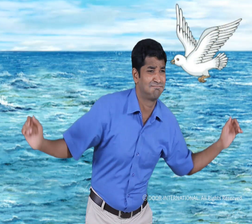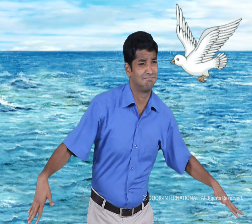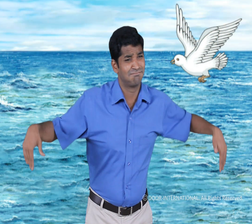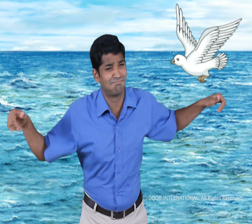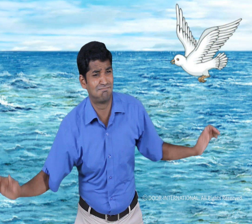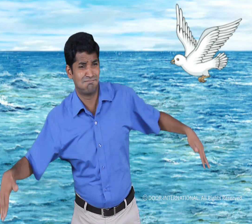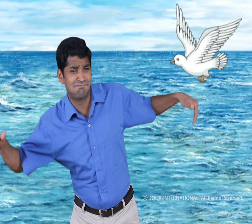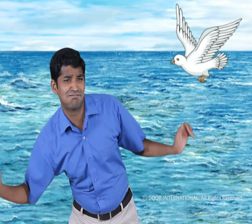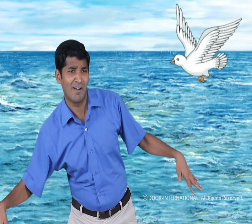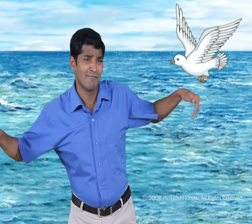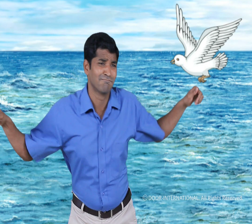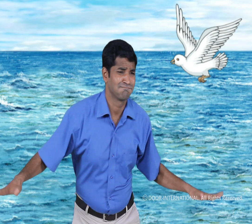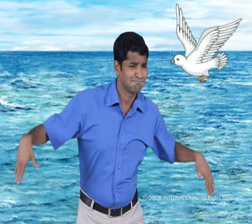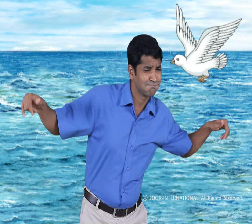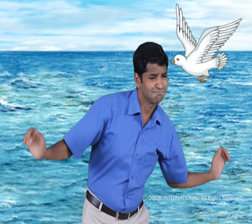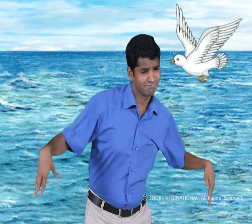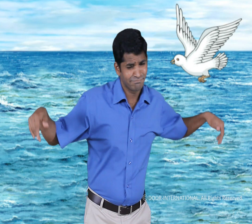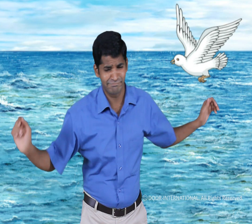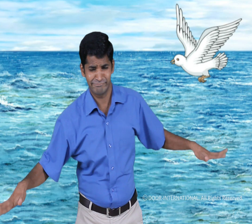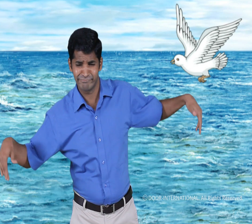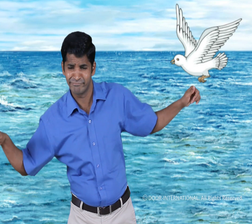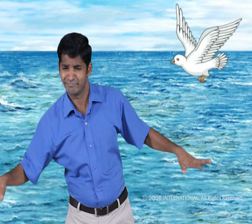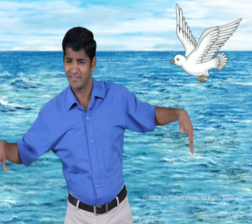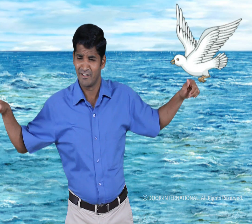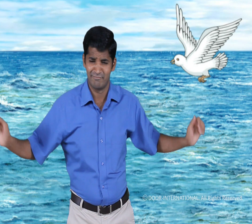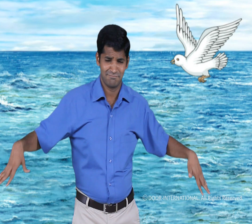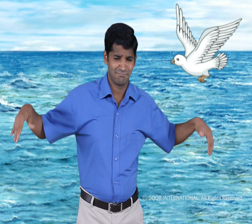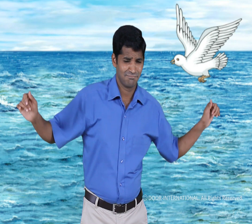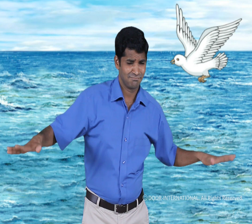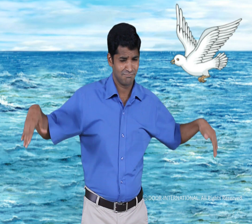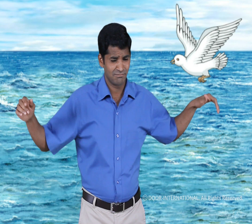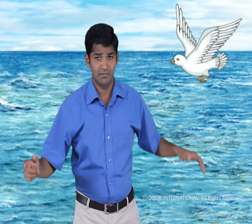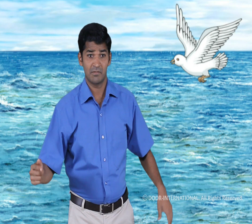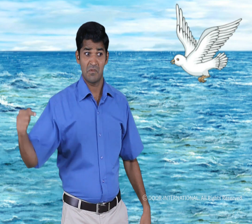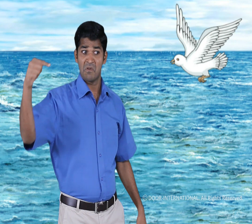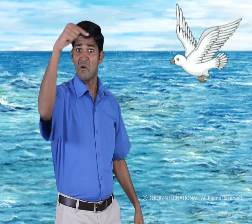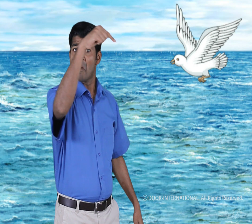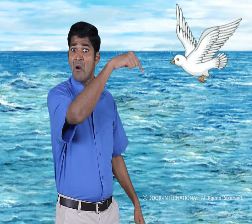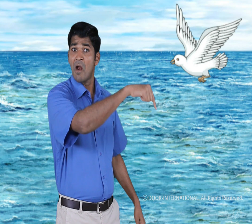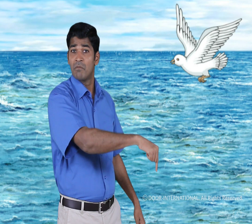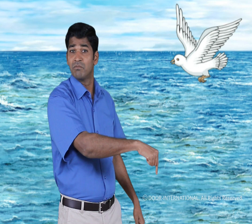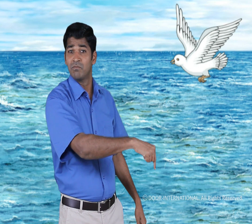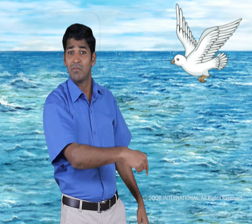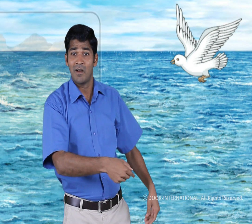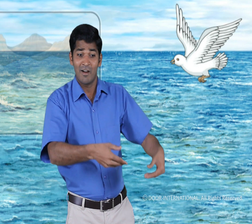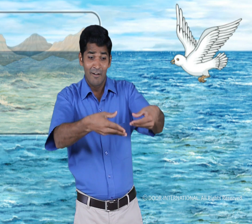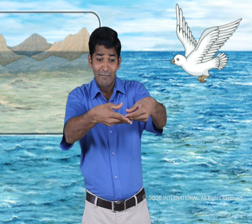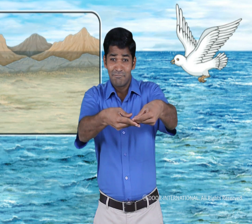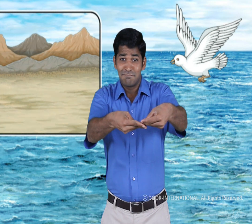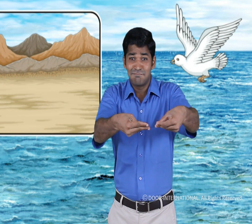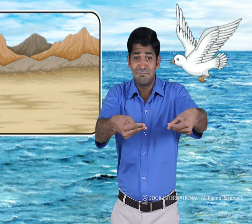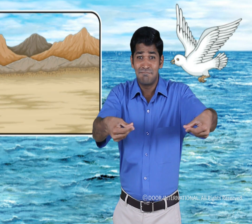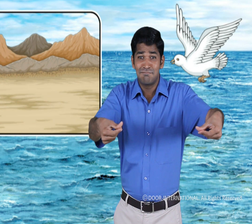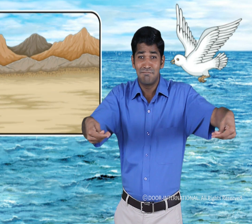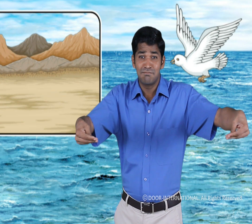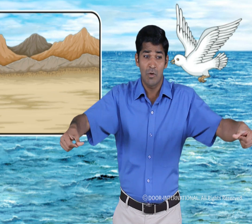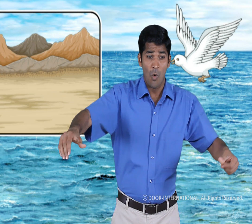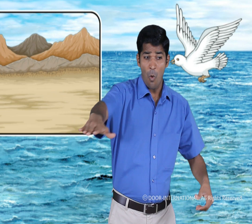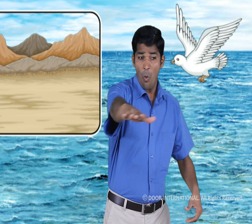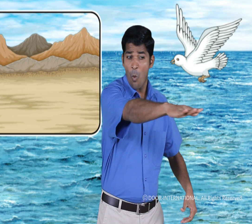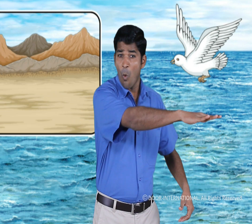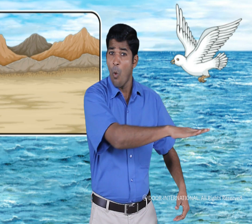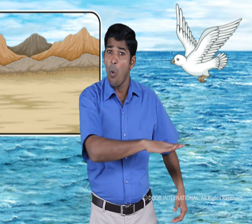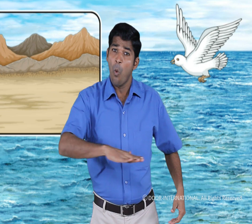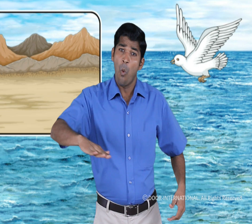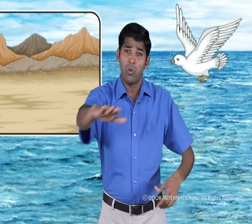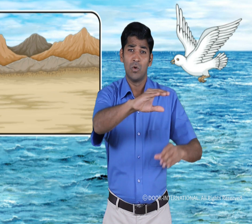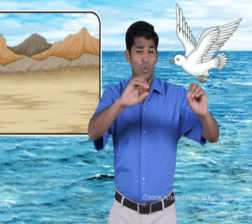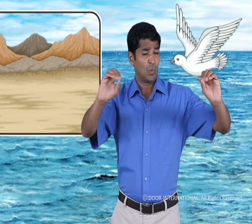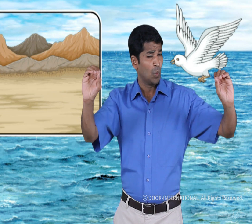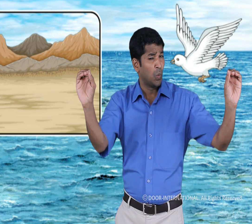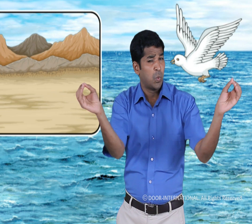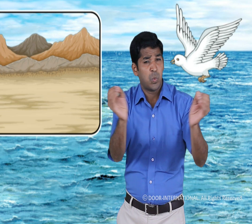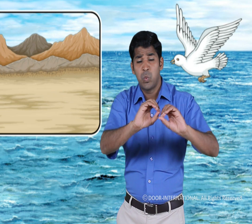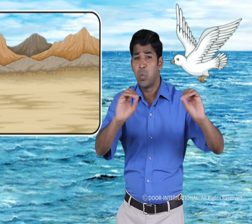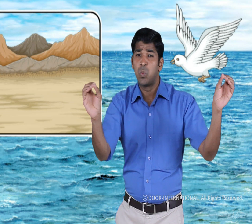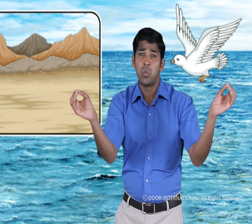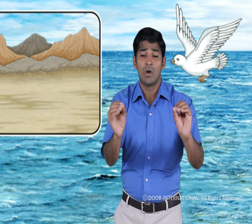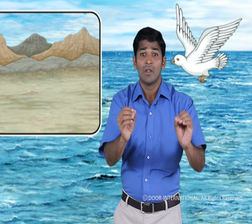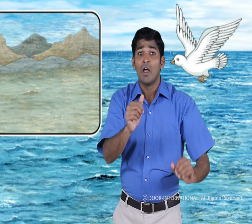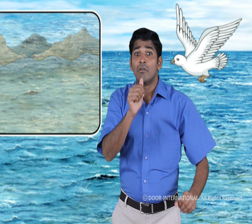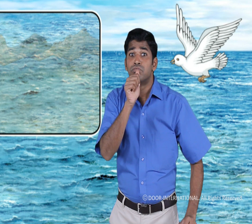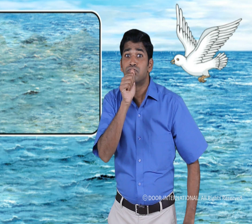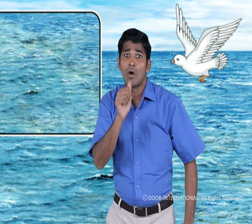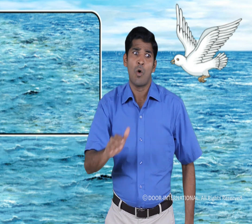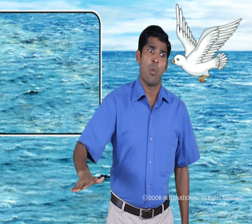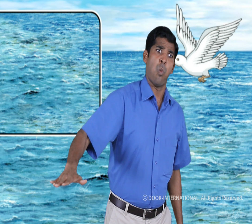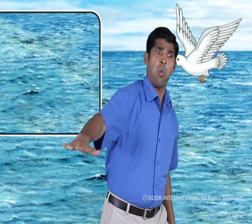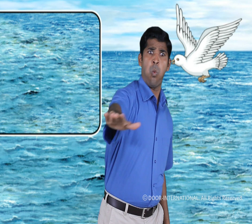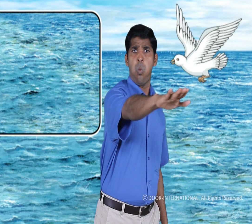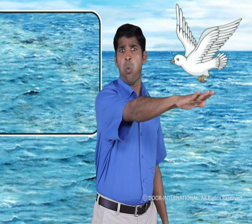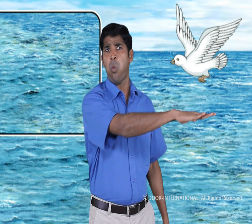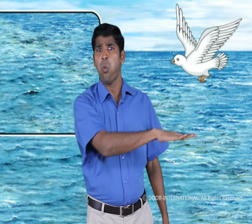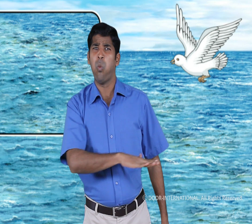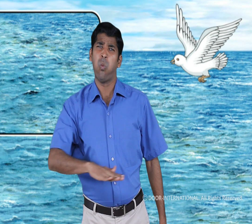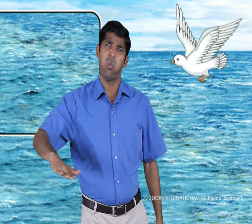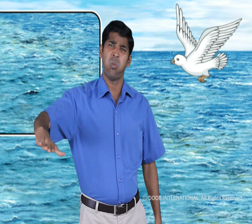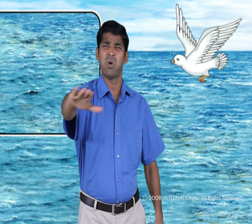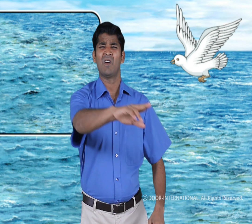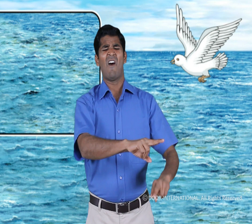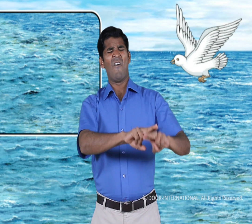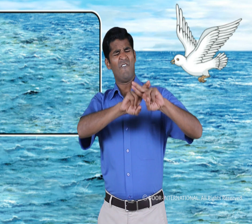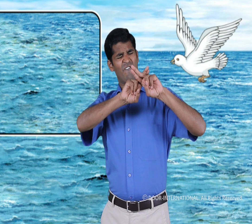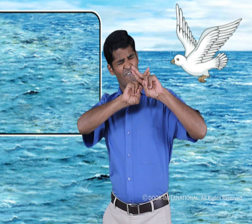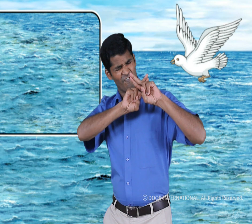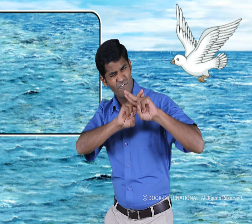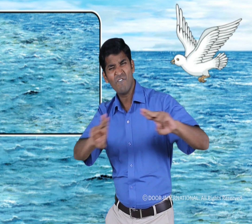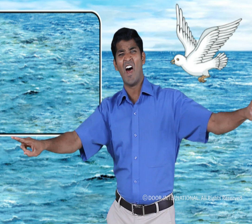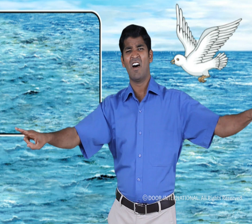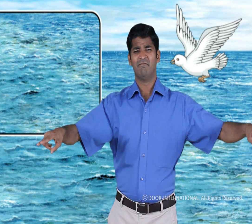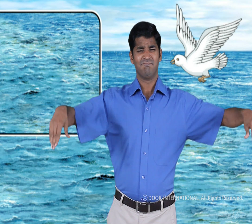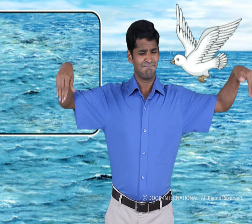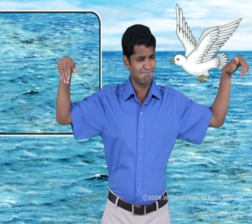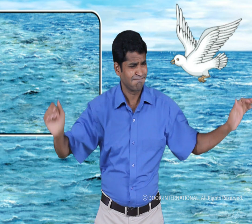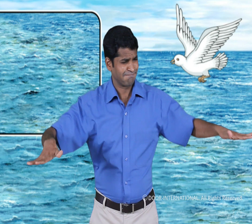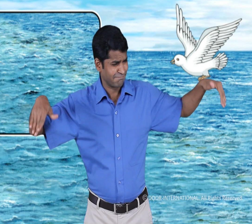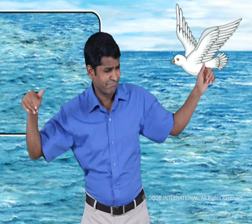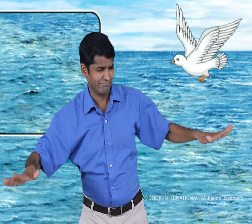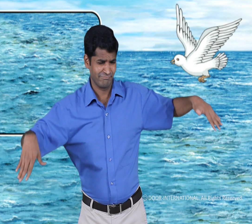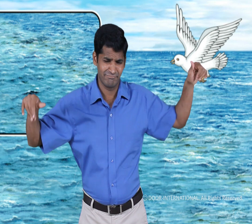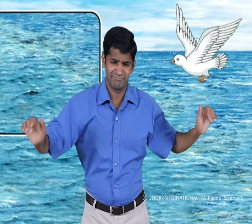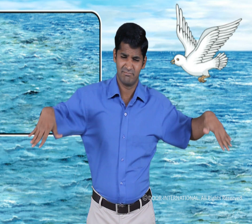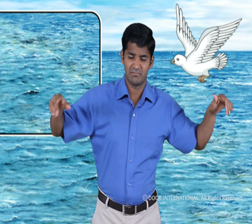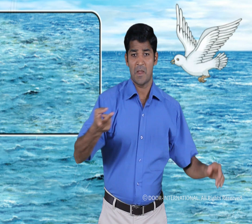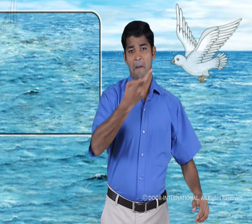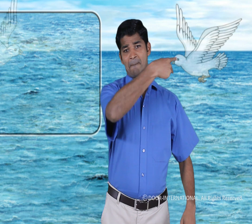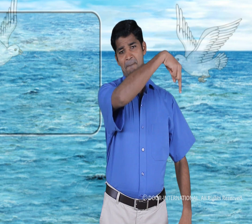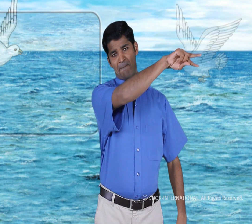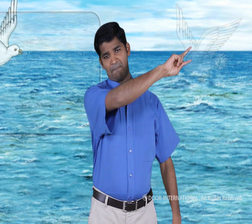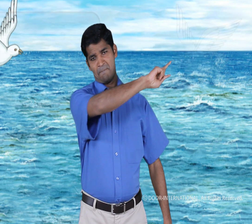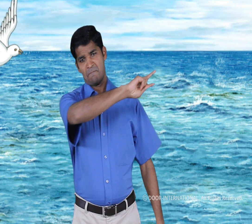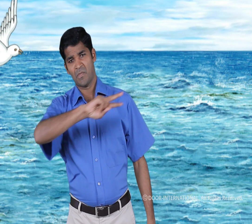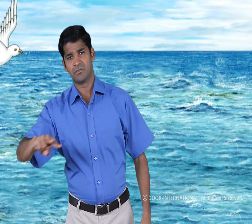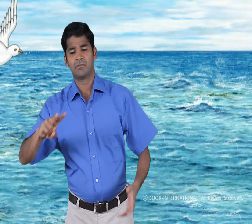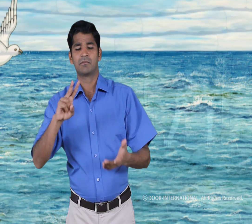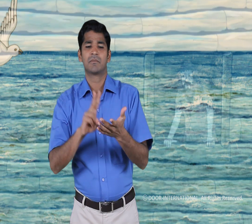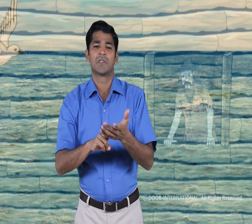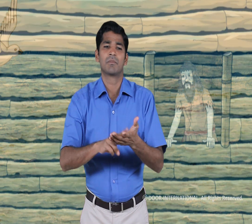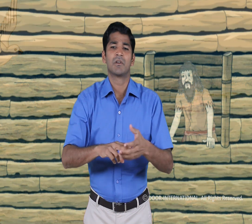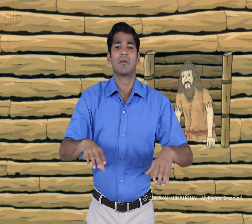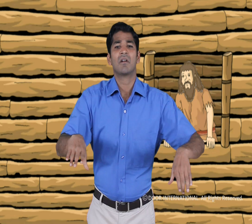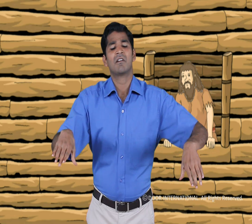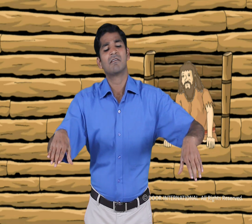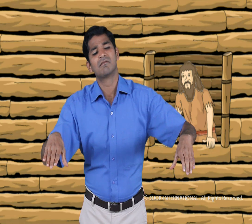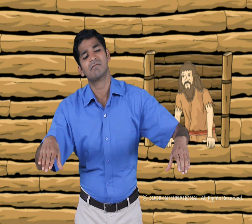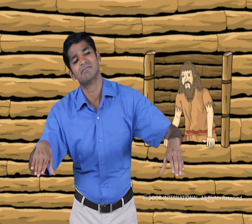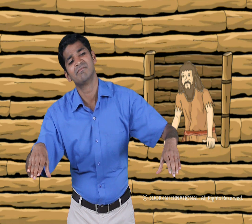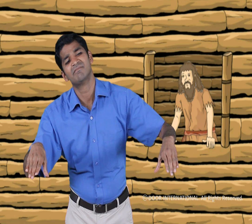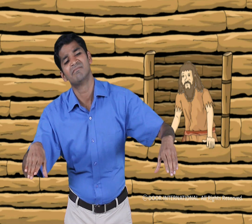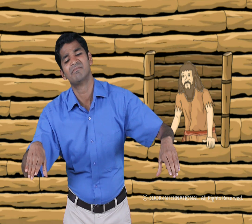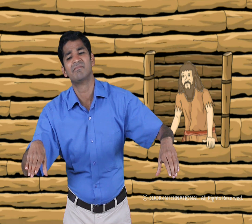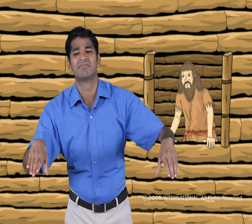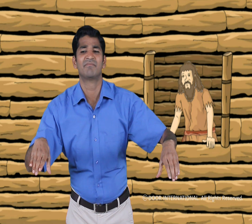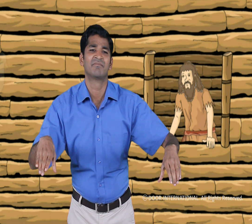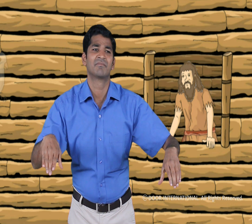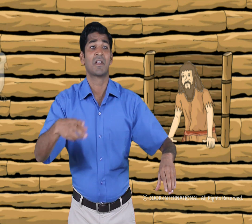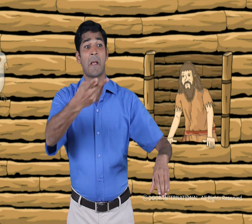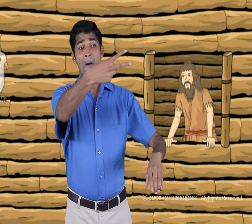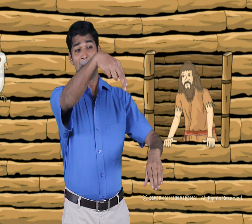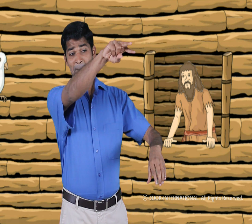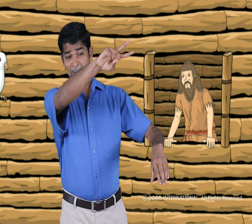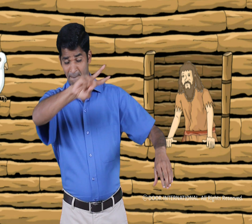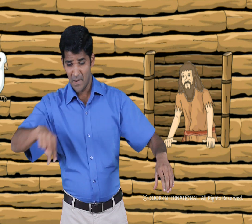But the dove found no place to rest her foot, and she returned to him in the ark, because the waters were still covering the surface of all the earth.